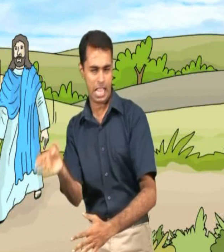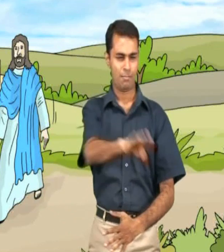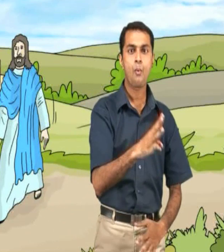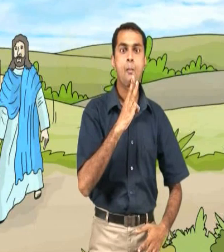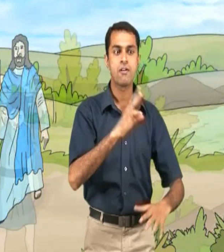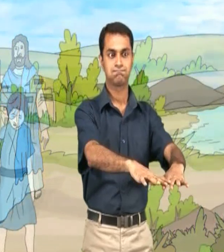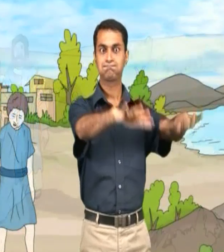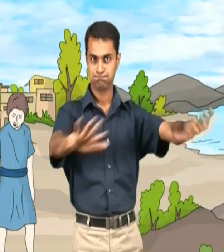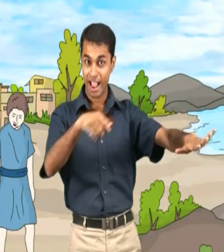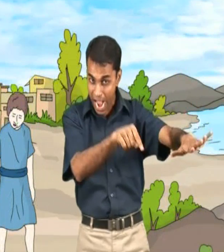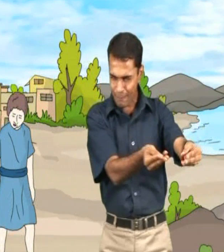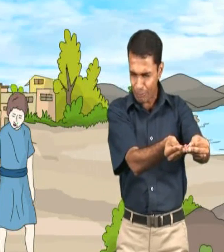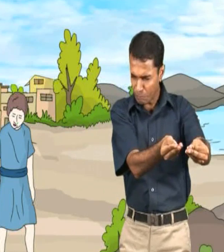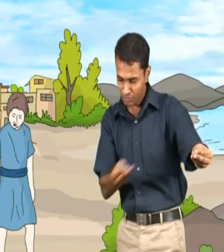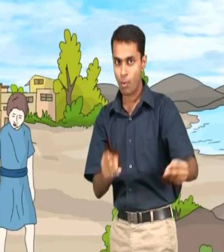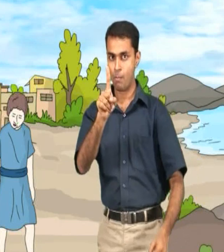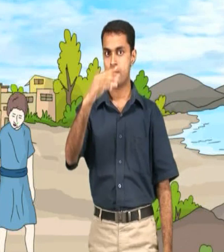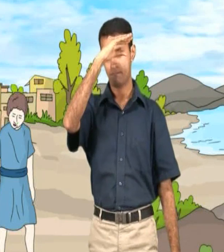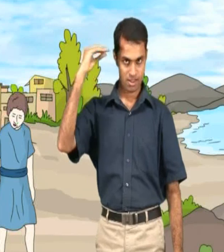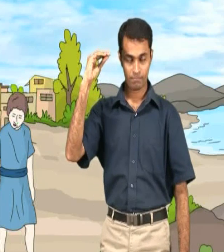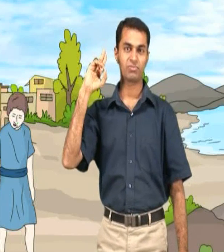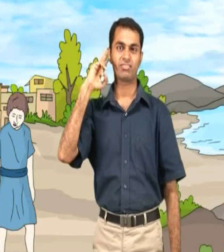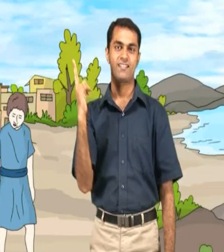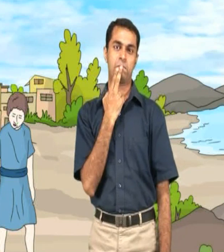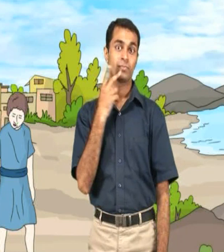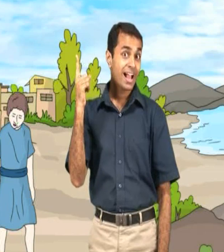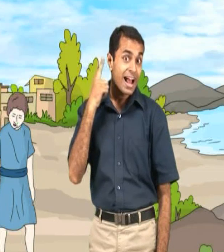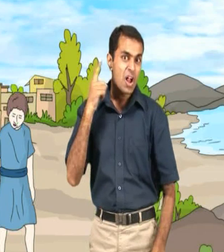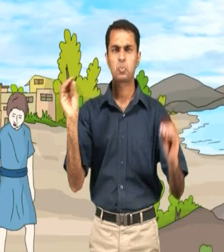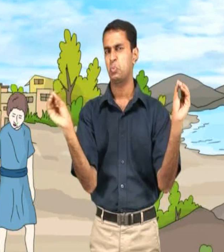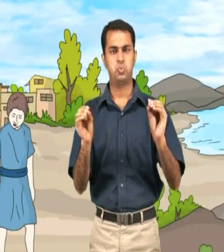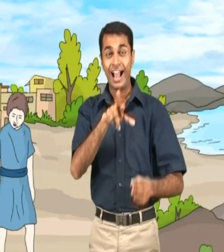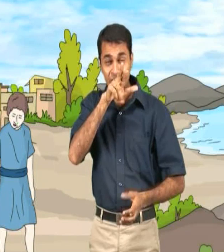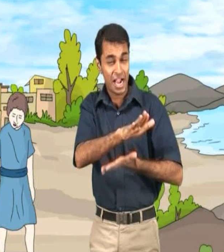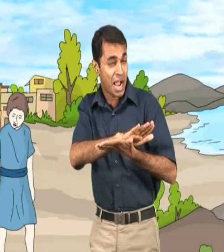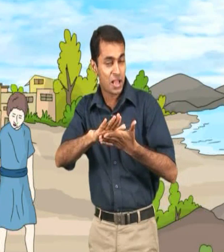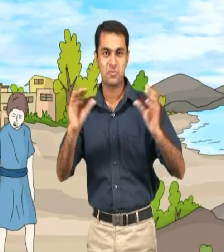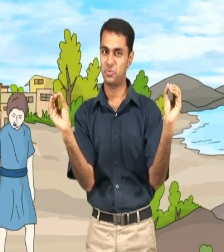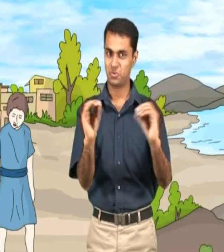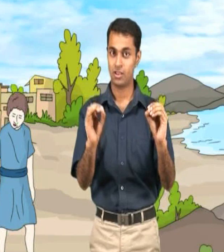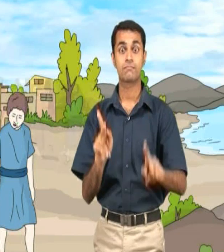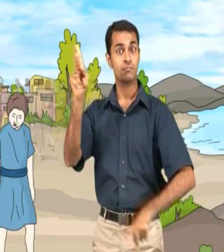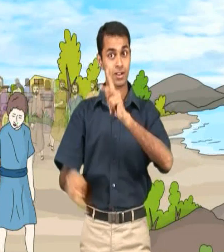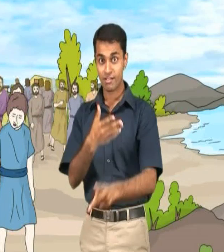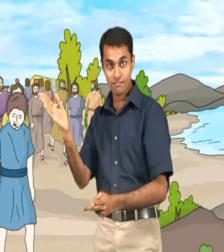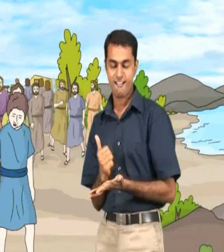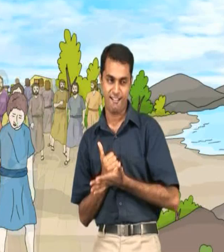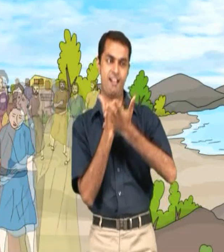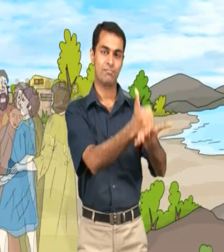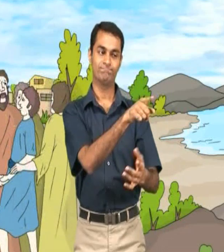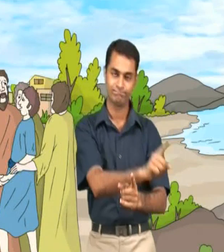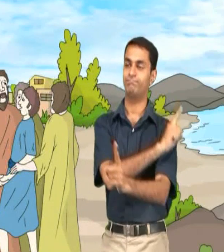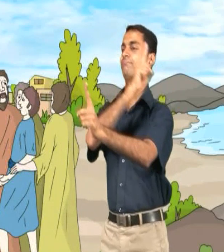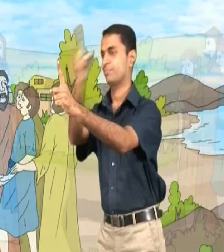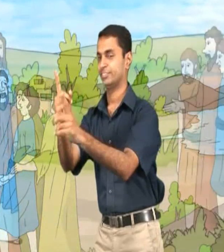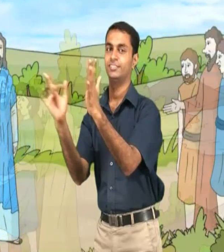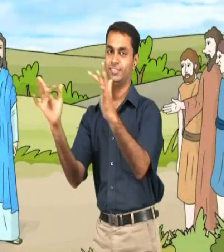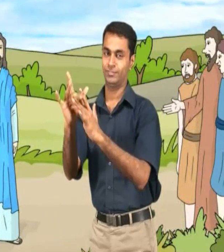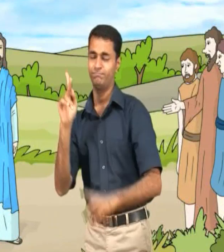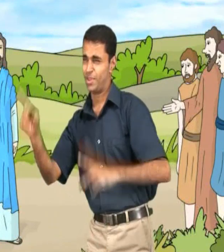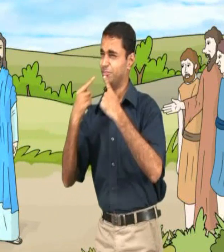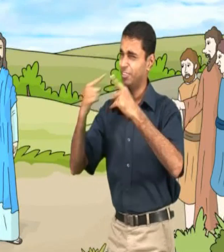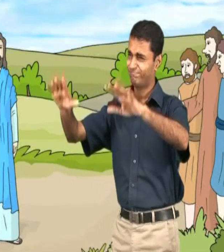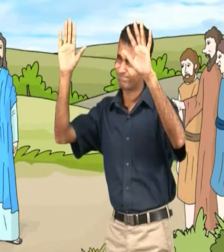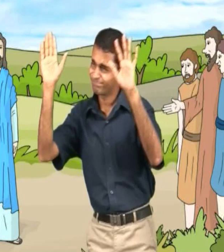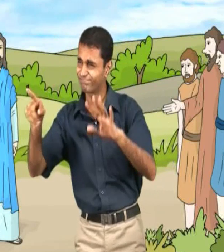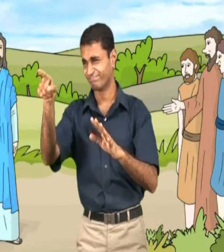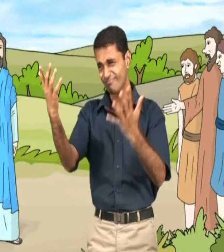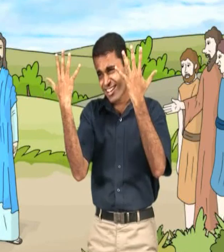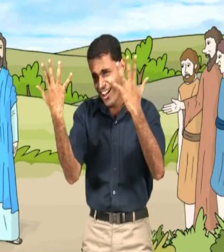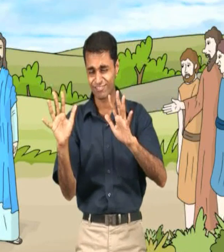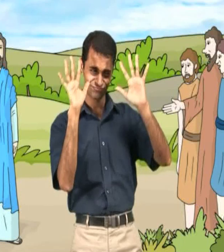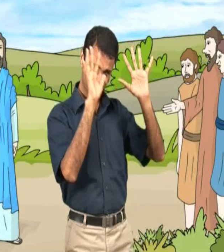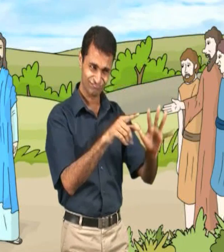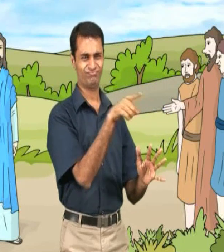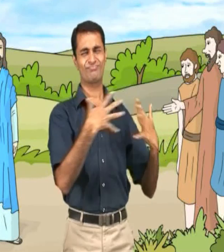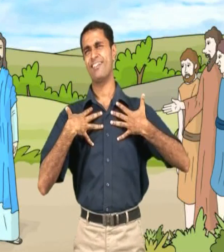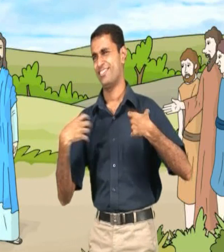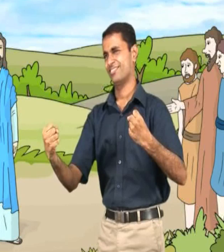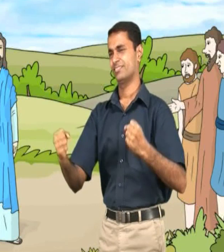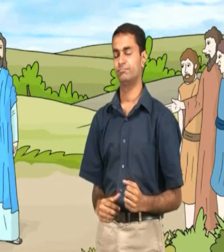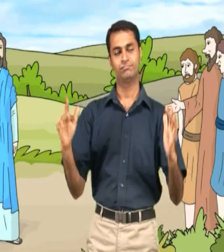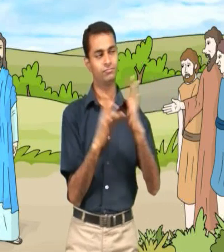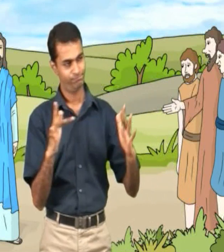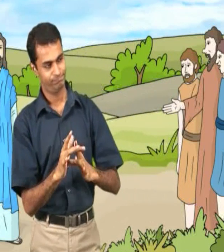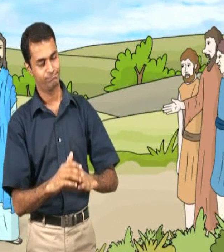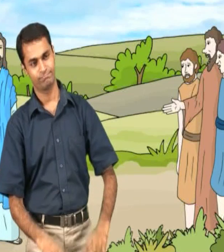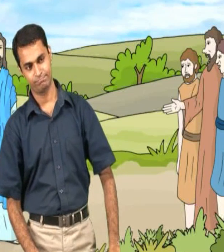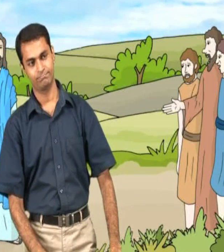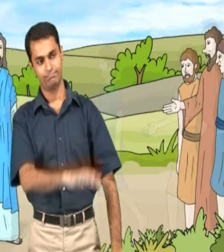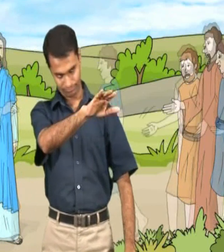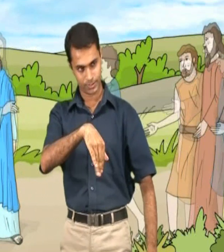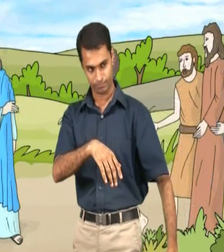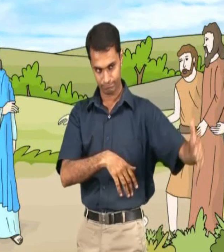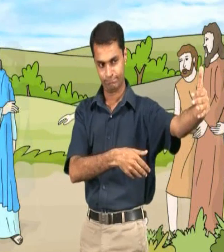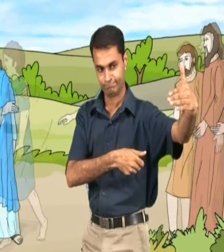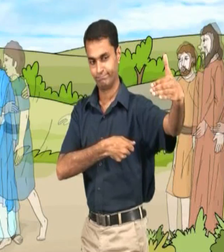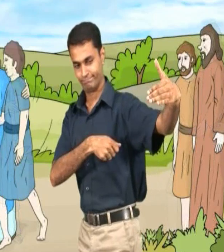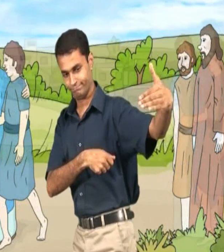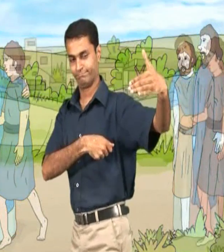Some people brought to Him a man who was deaf and hardly able to speak, and they begged Jesus to place His hand on him.